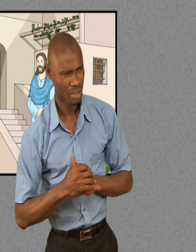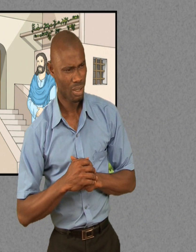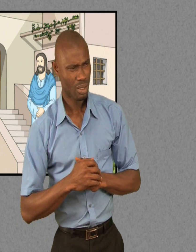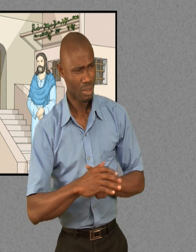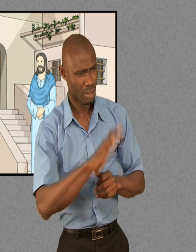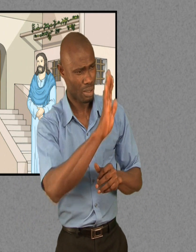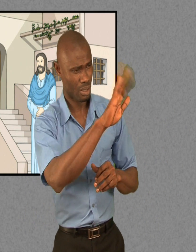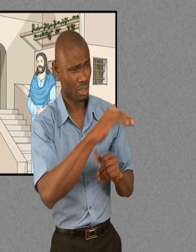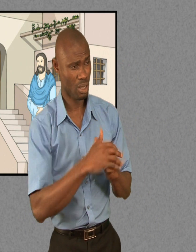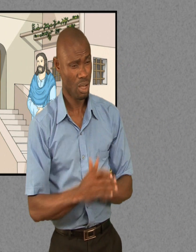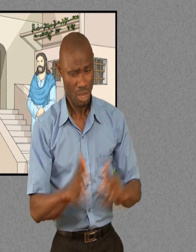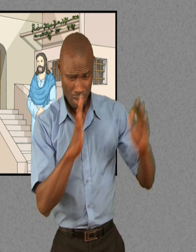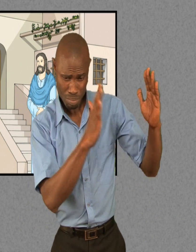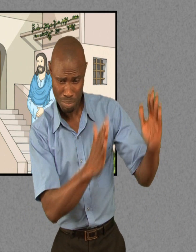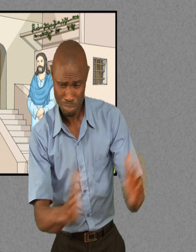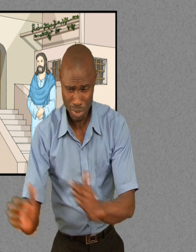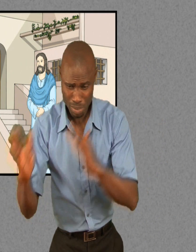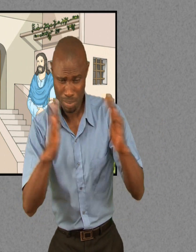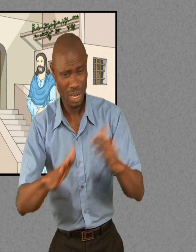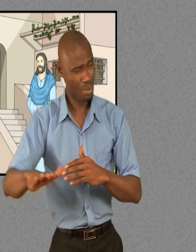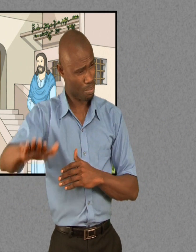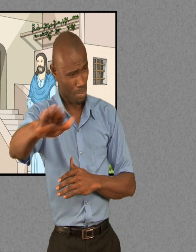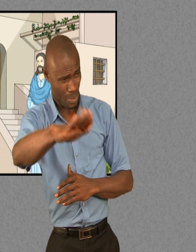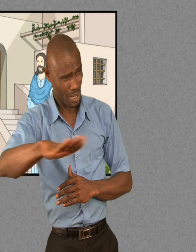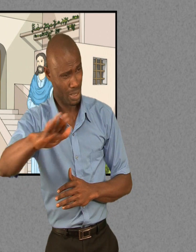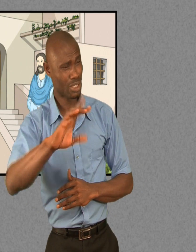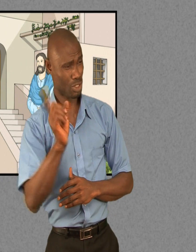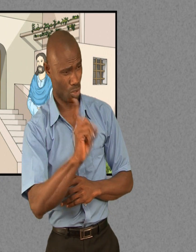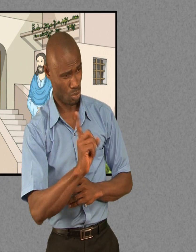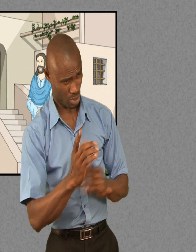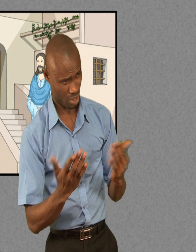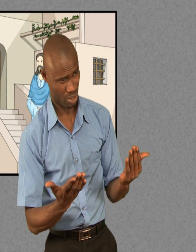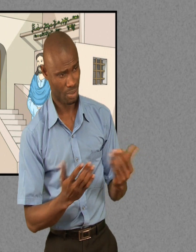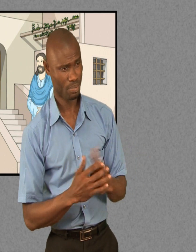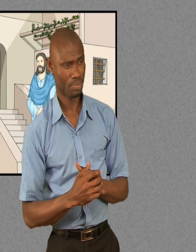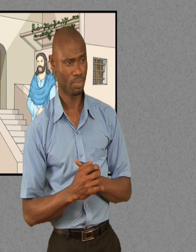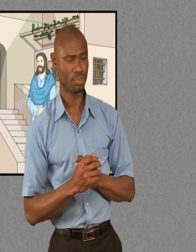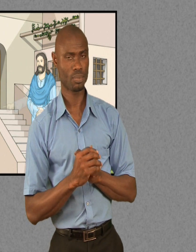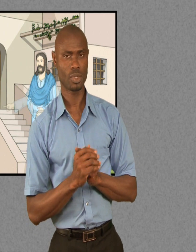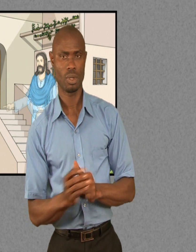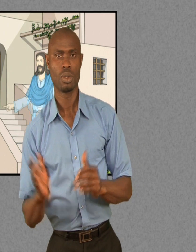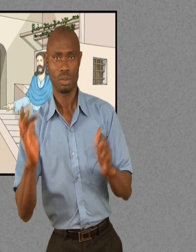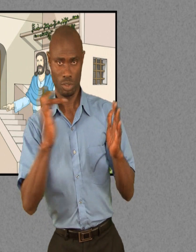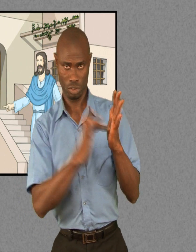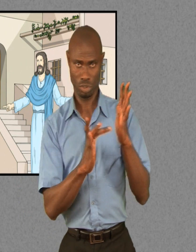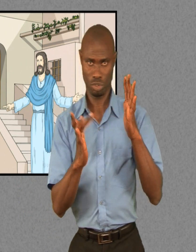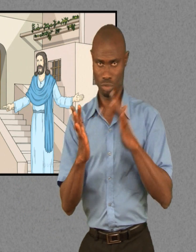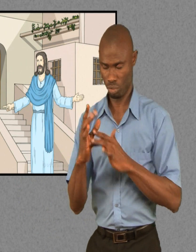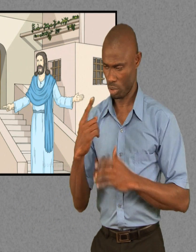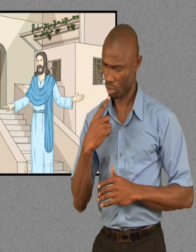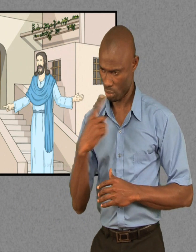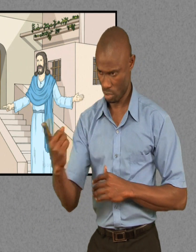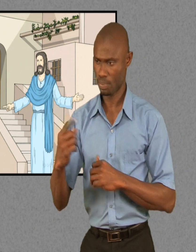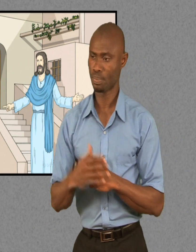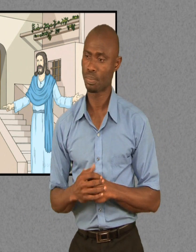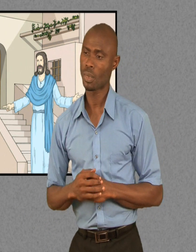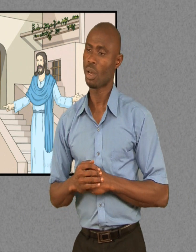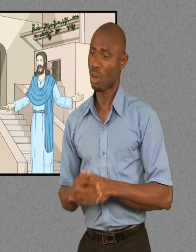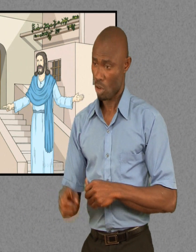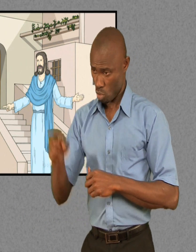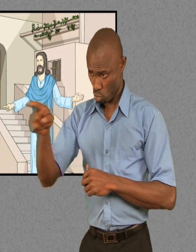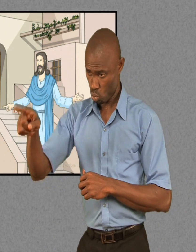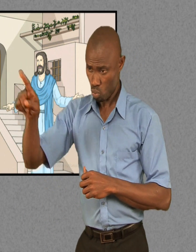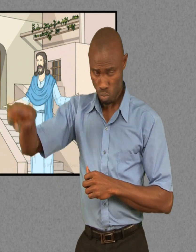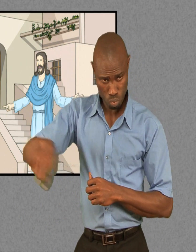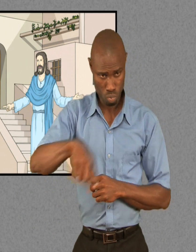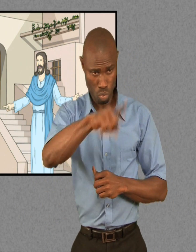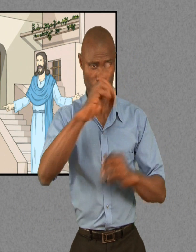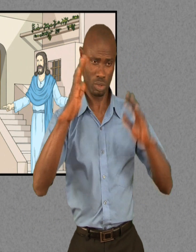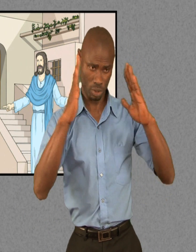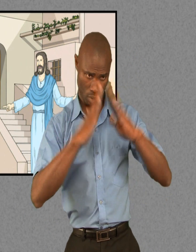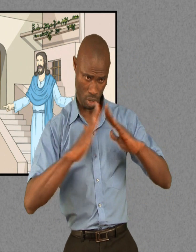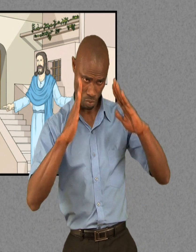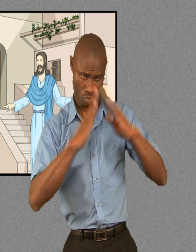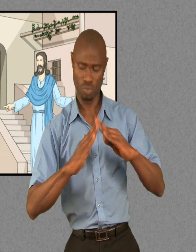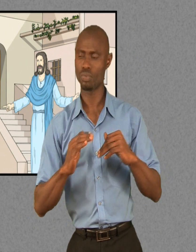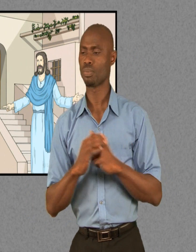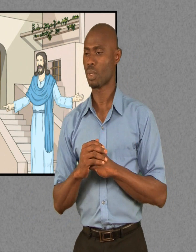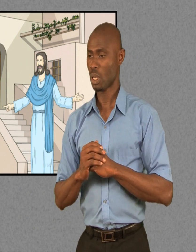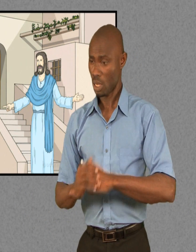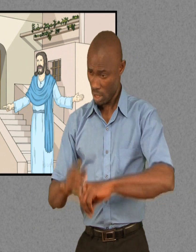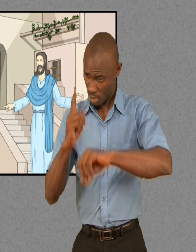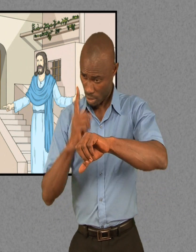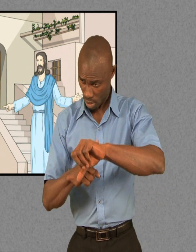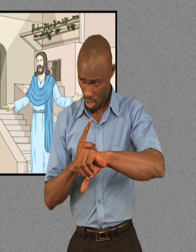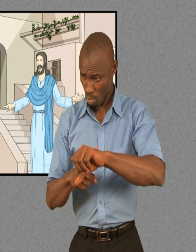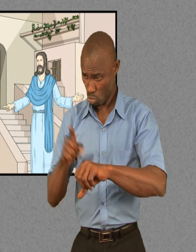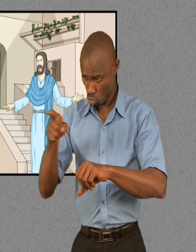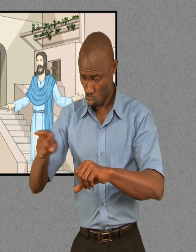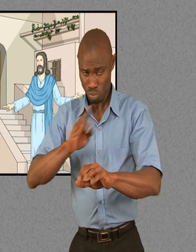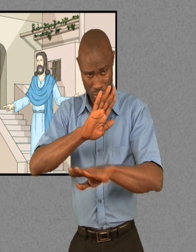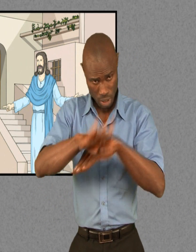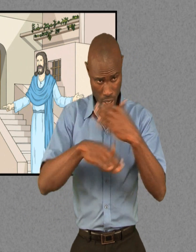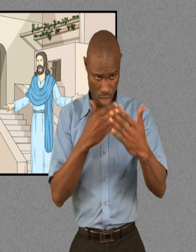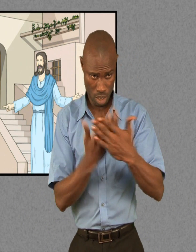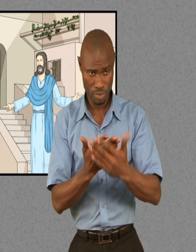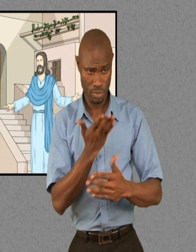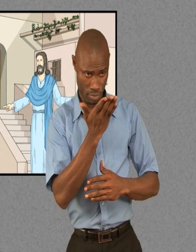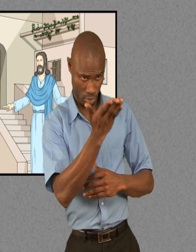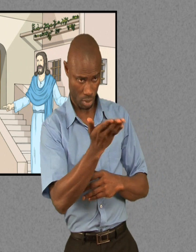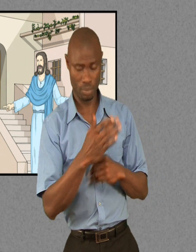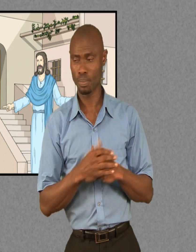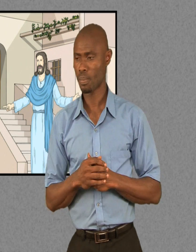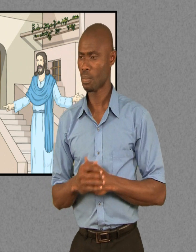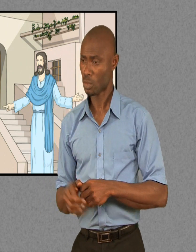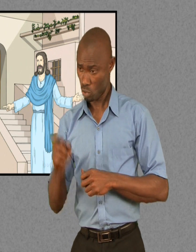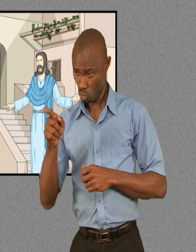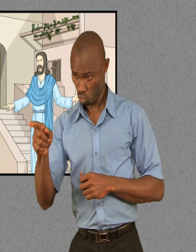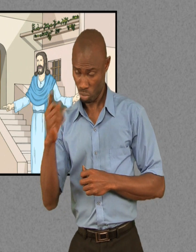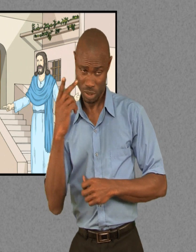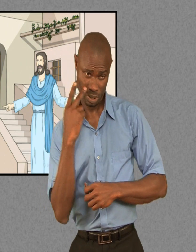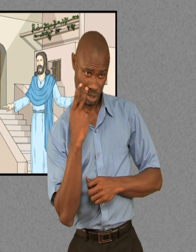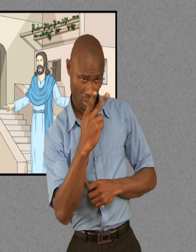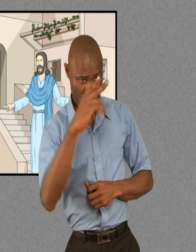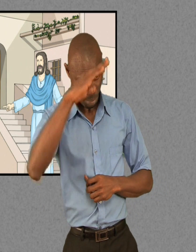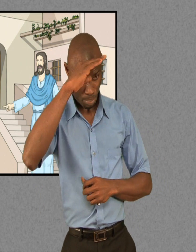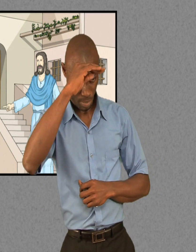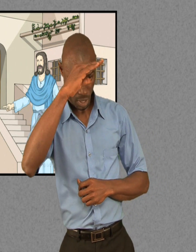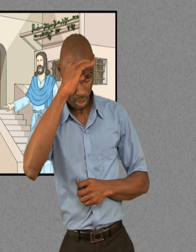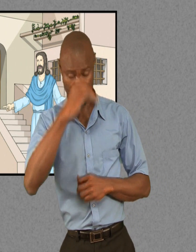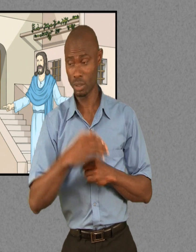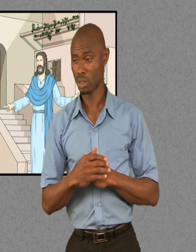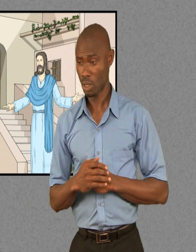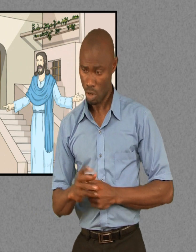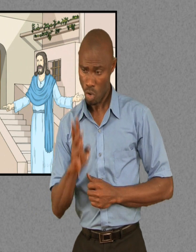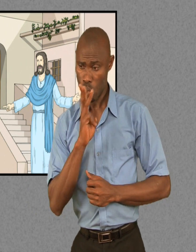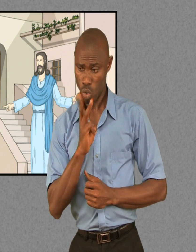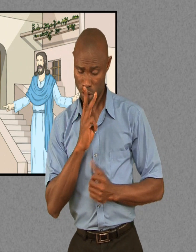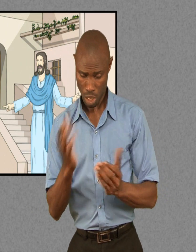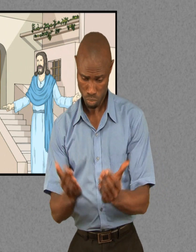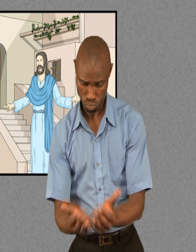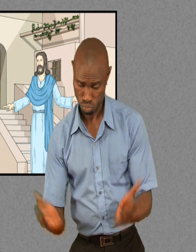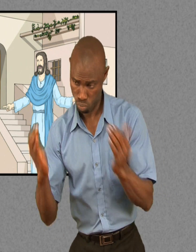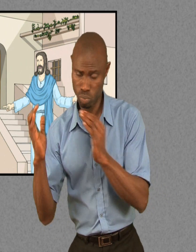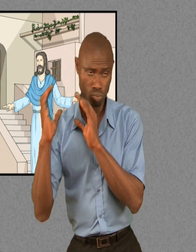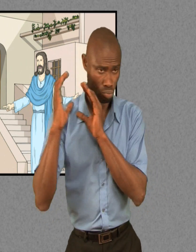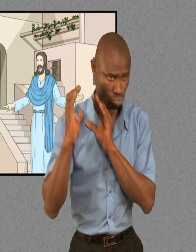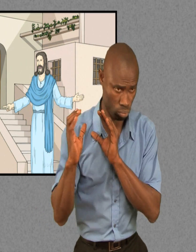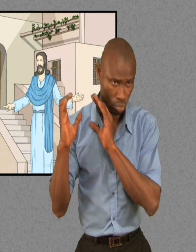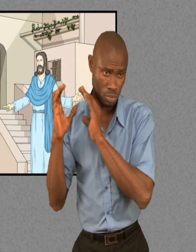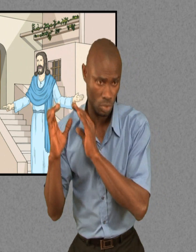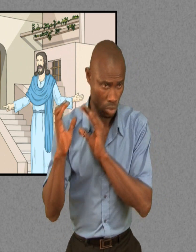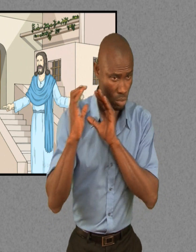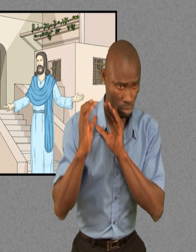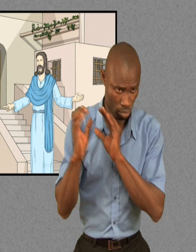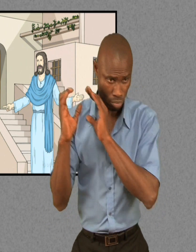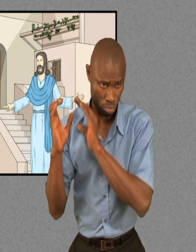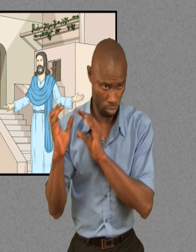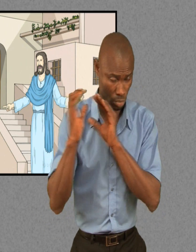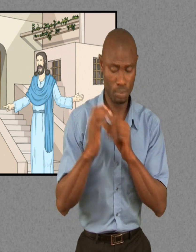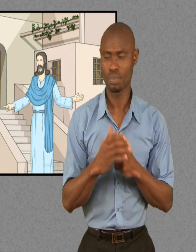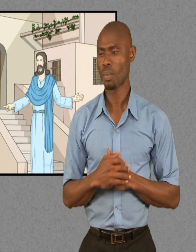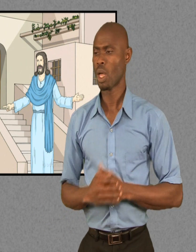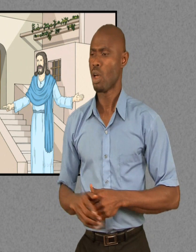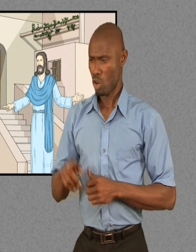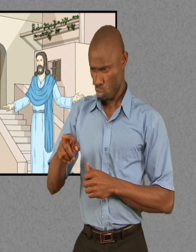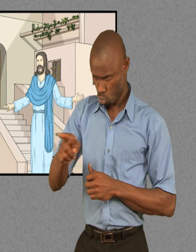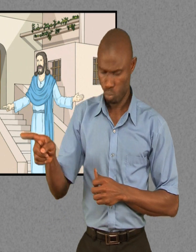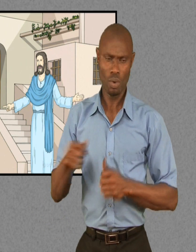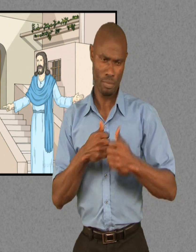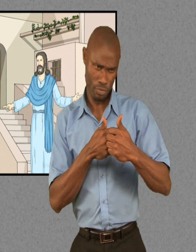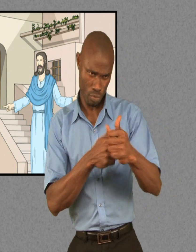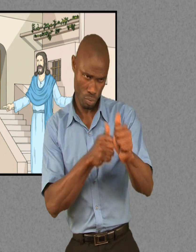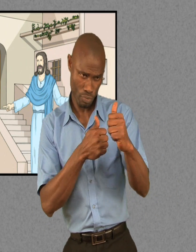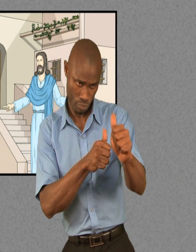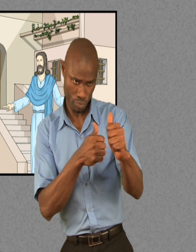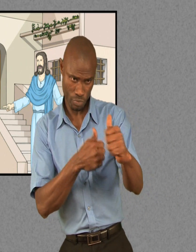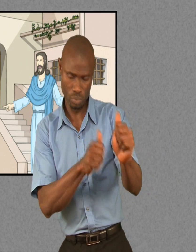they asked. He answered, “When you enter the city, a man carrying a jug of water will meet you.